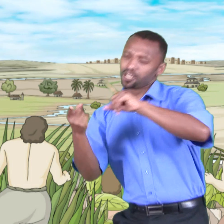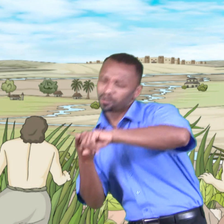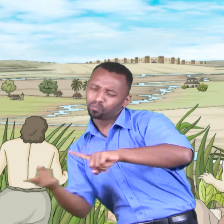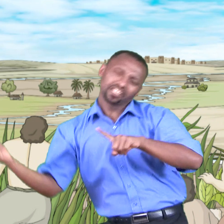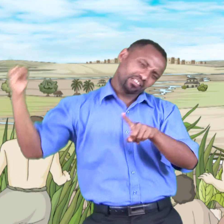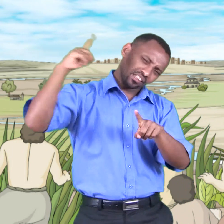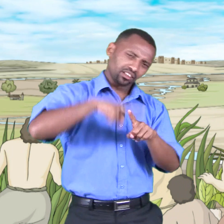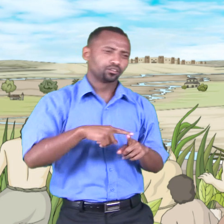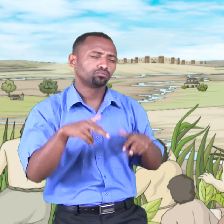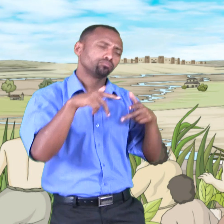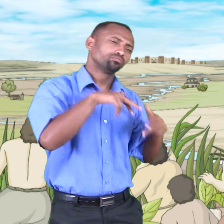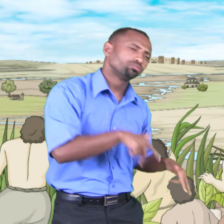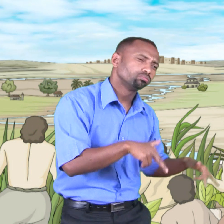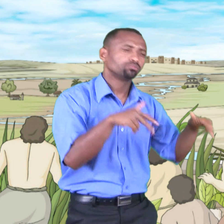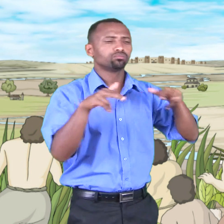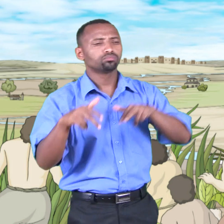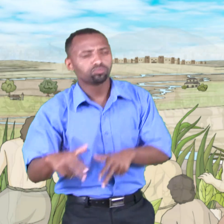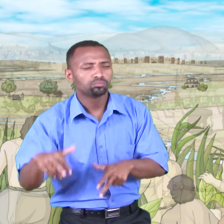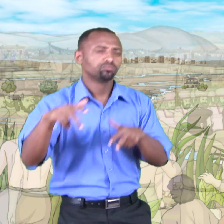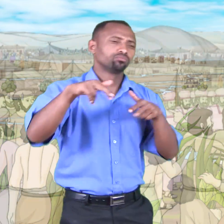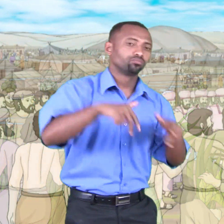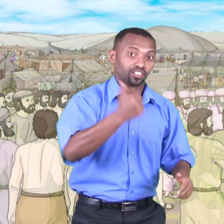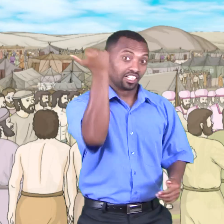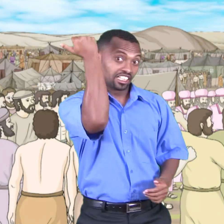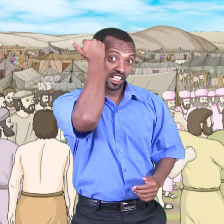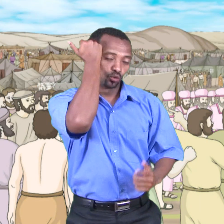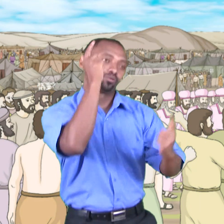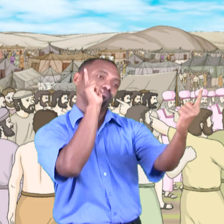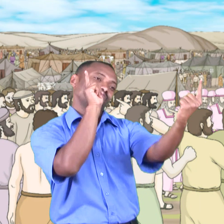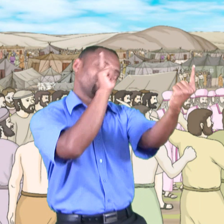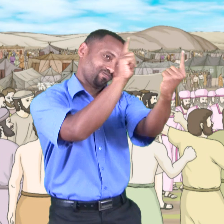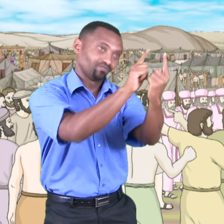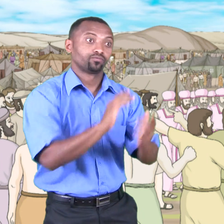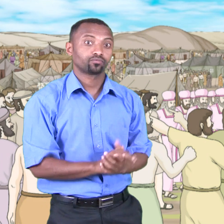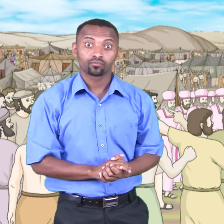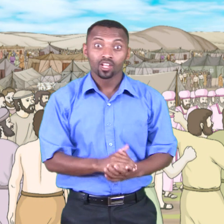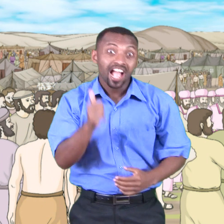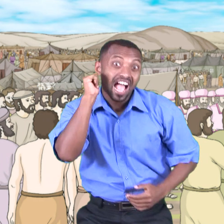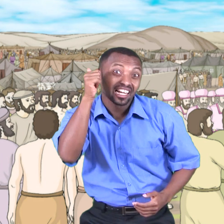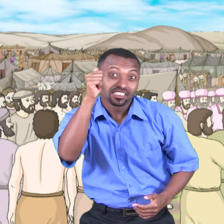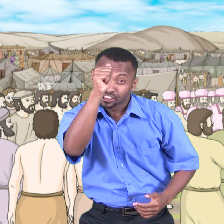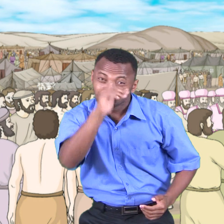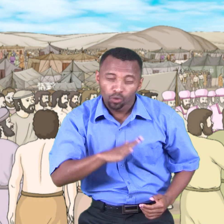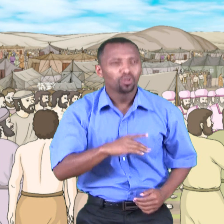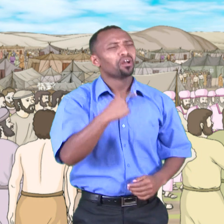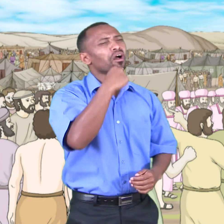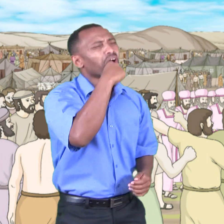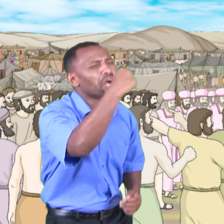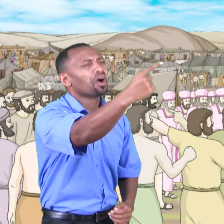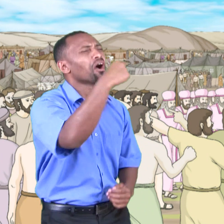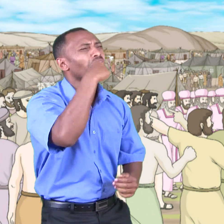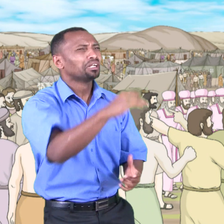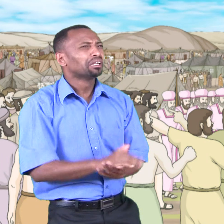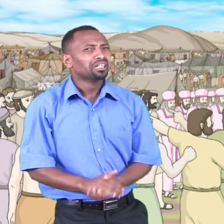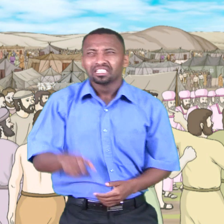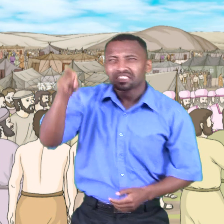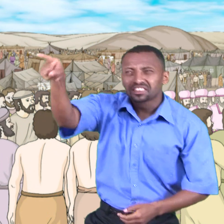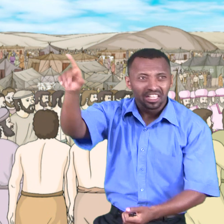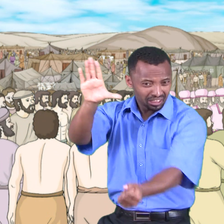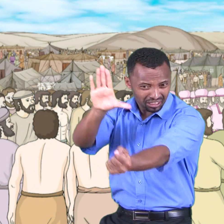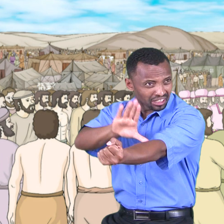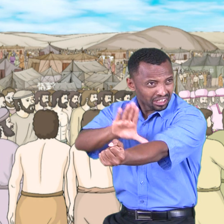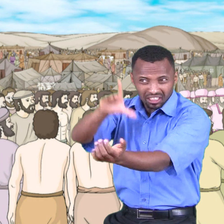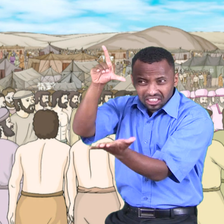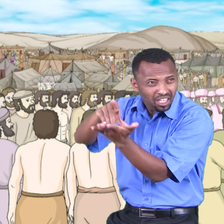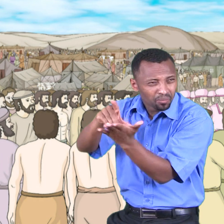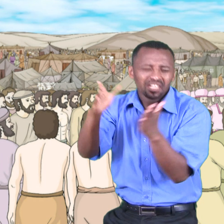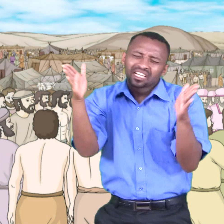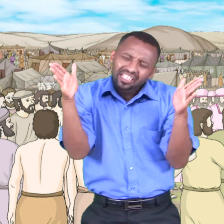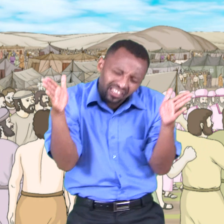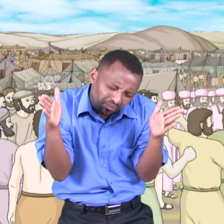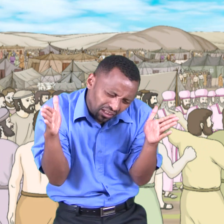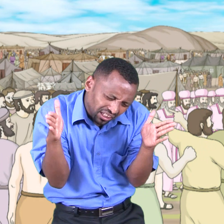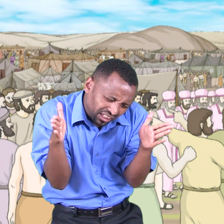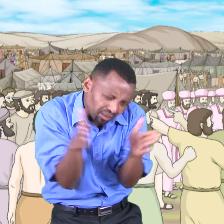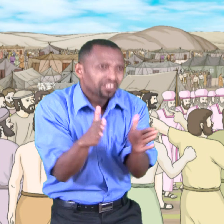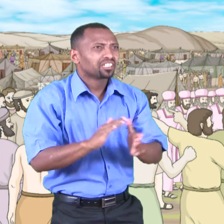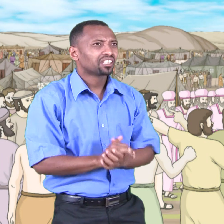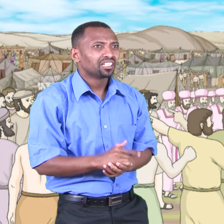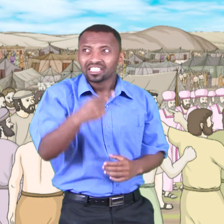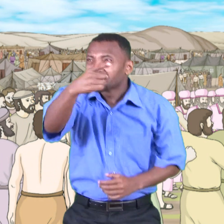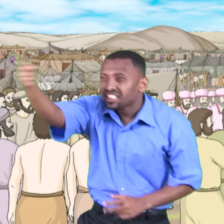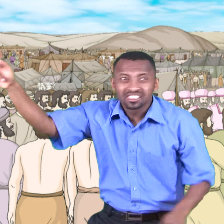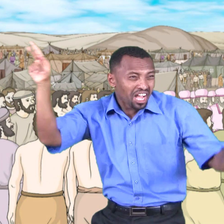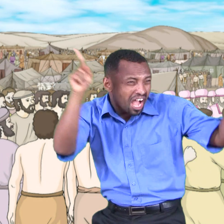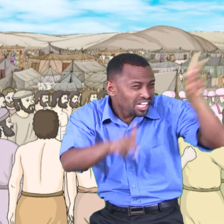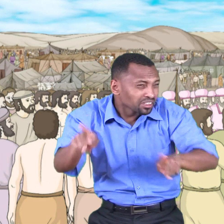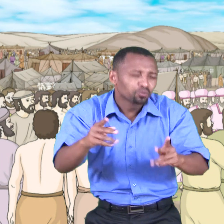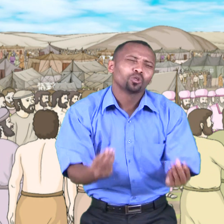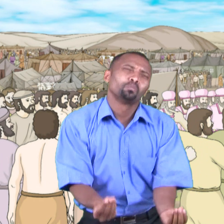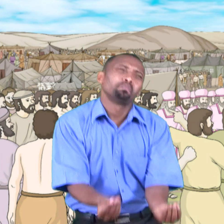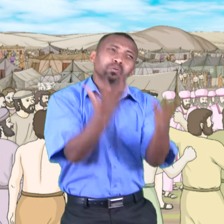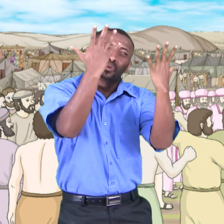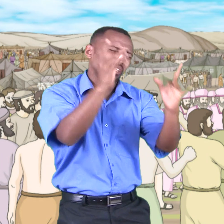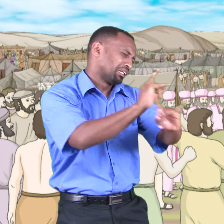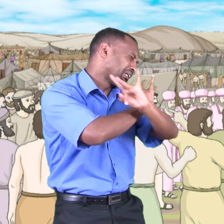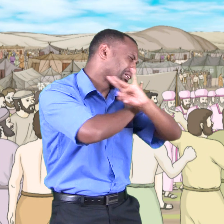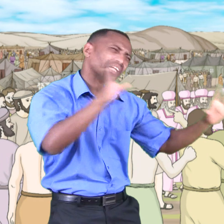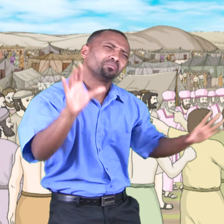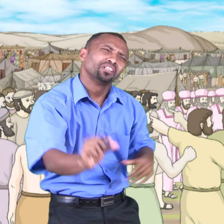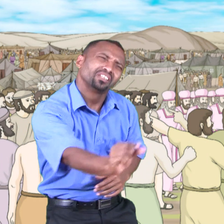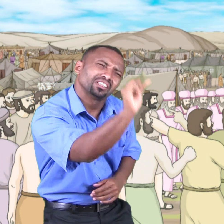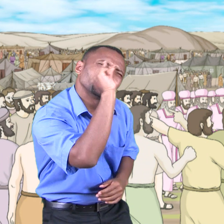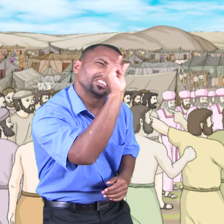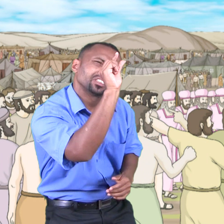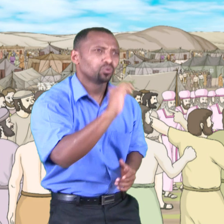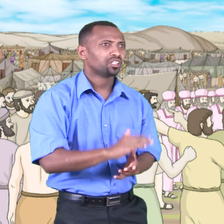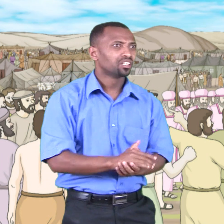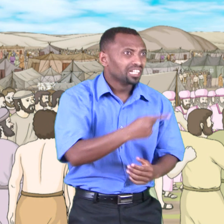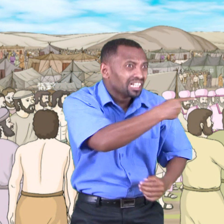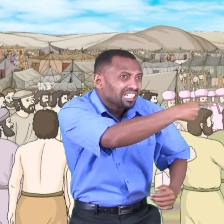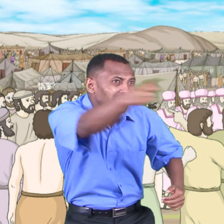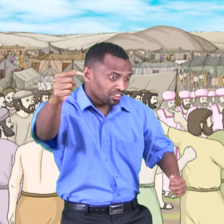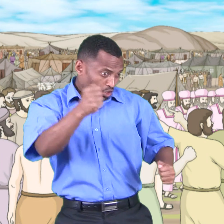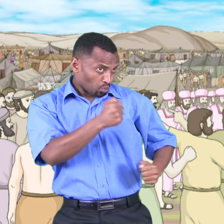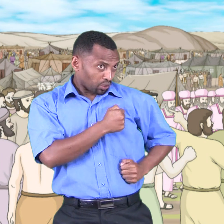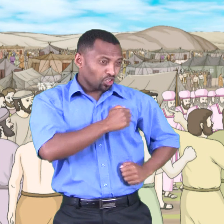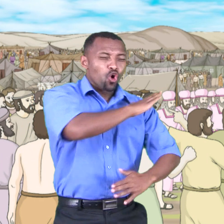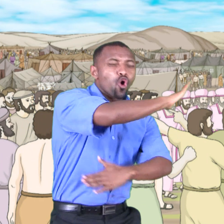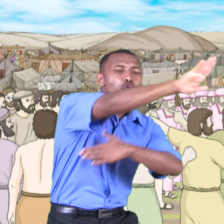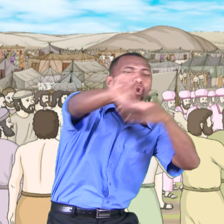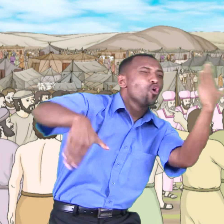On returning to Joshua, they reported, “There is no need to send all the people;